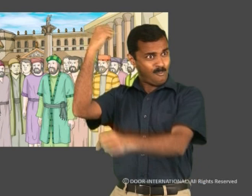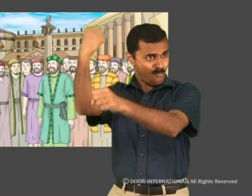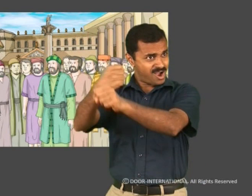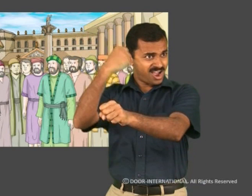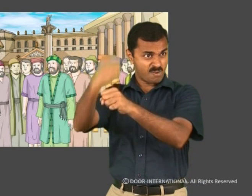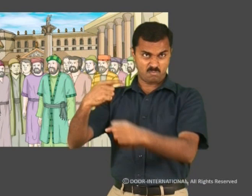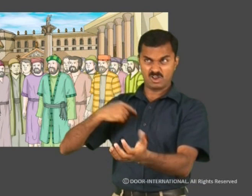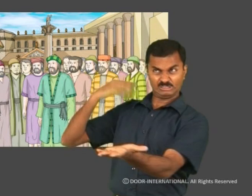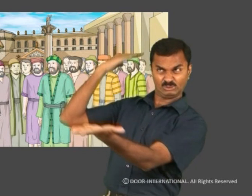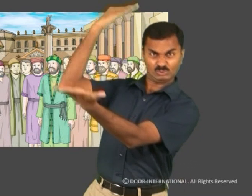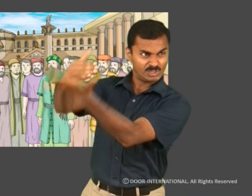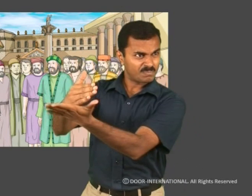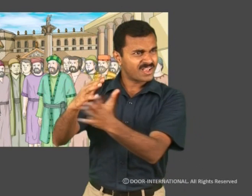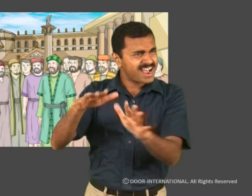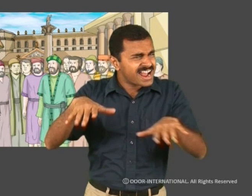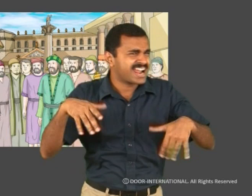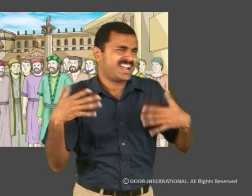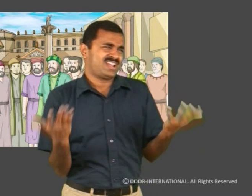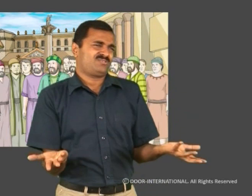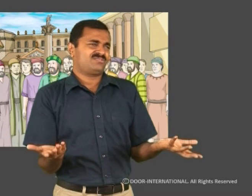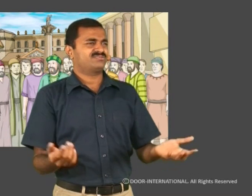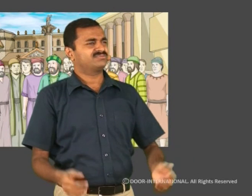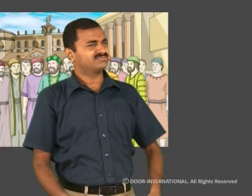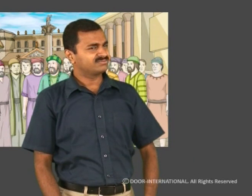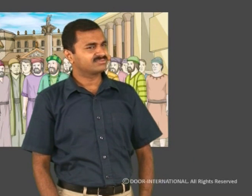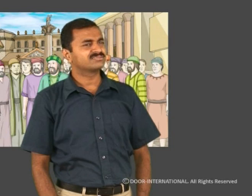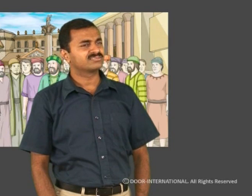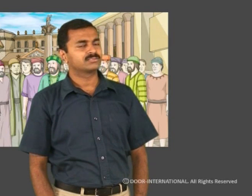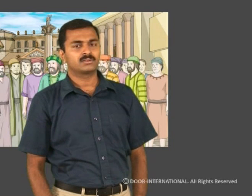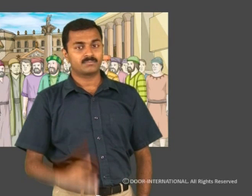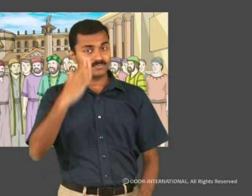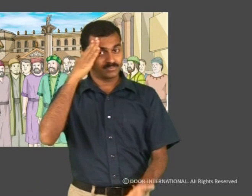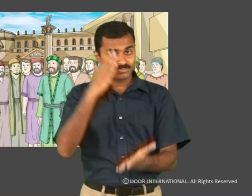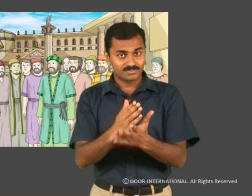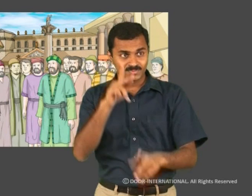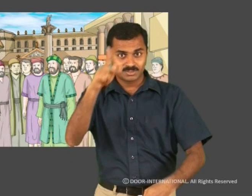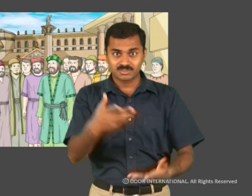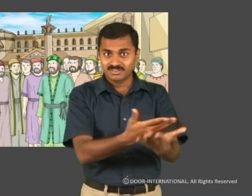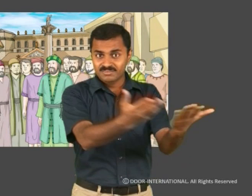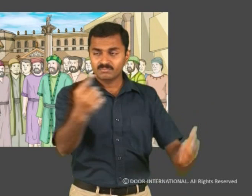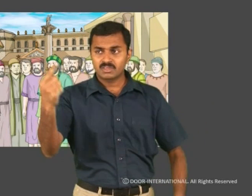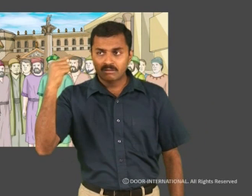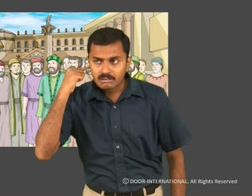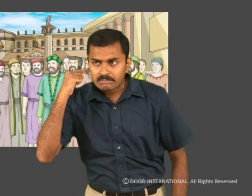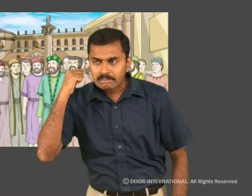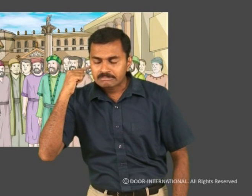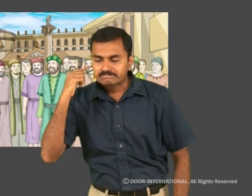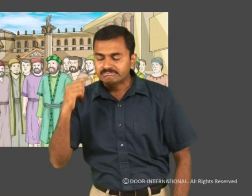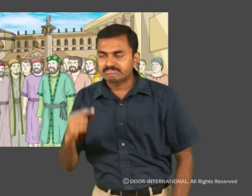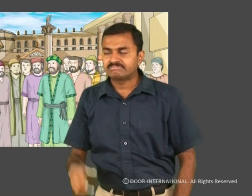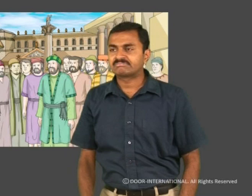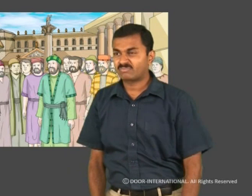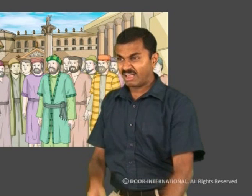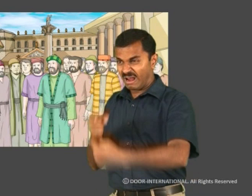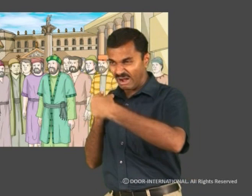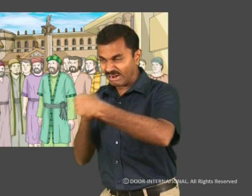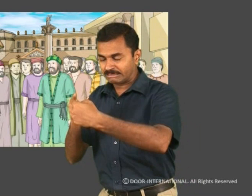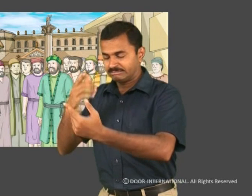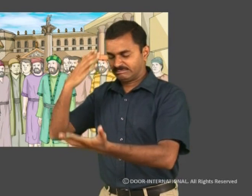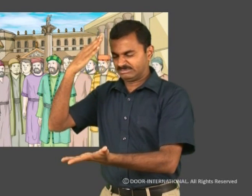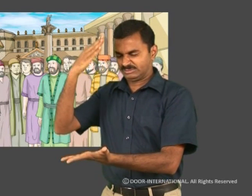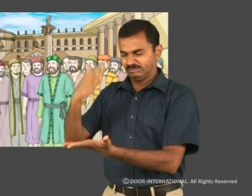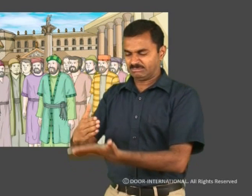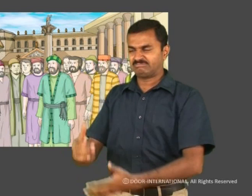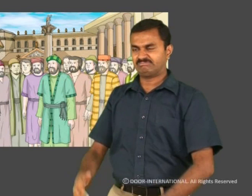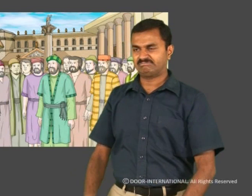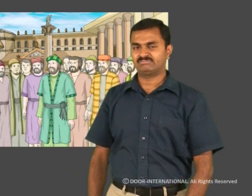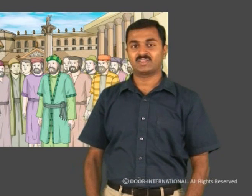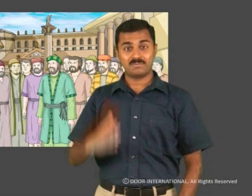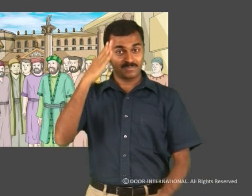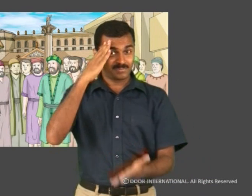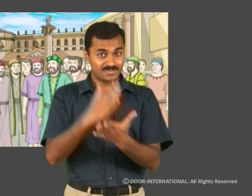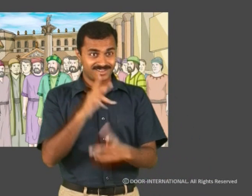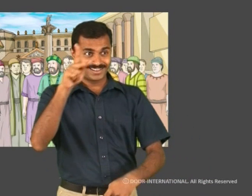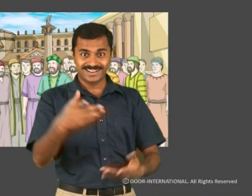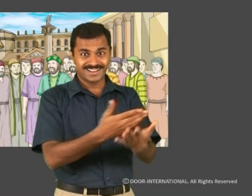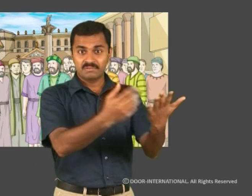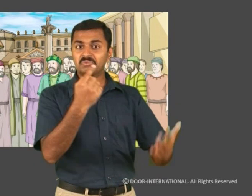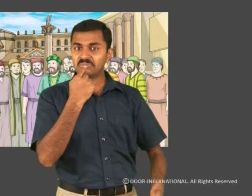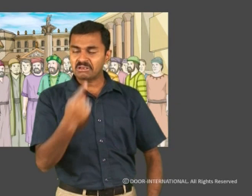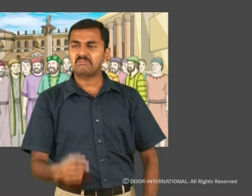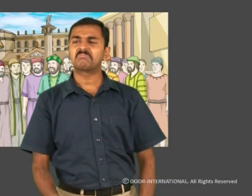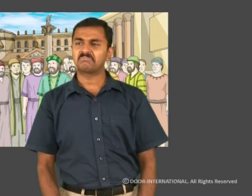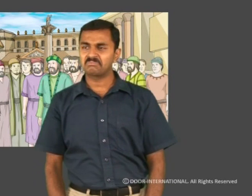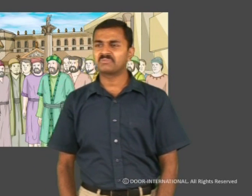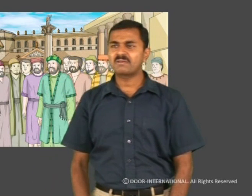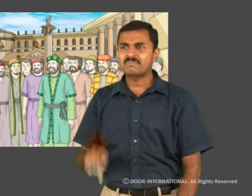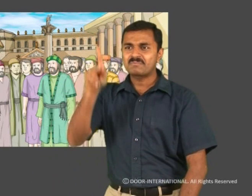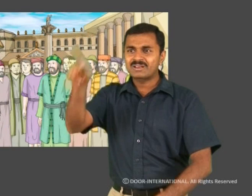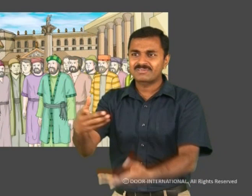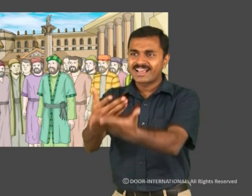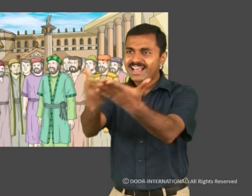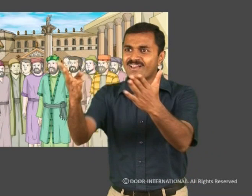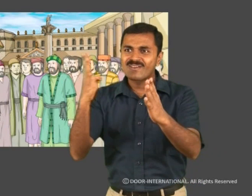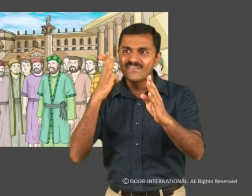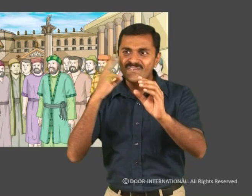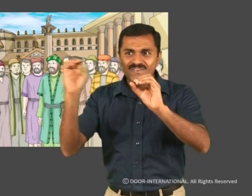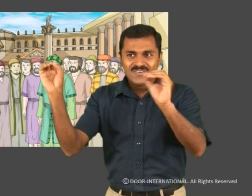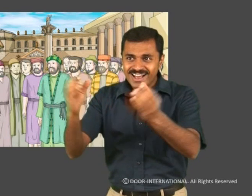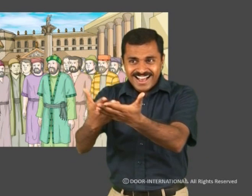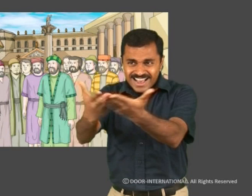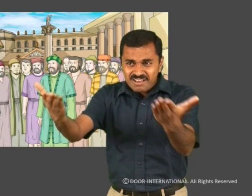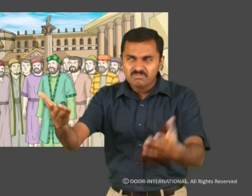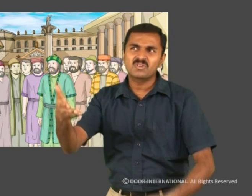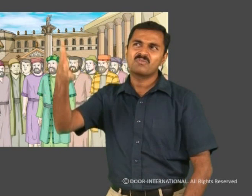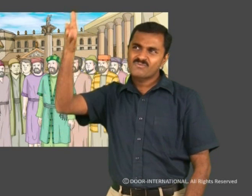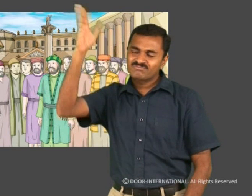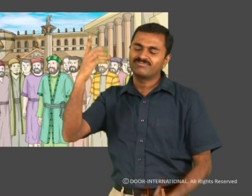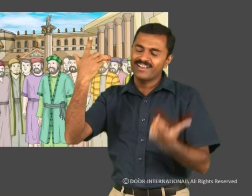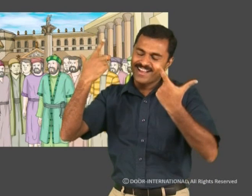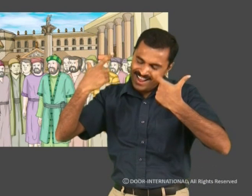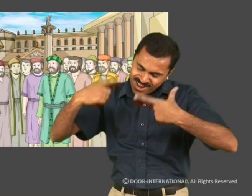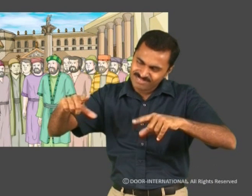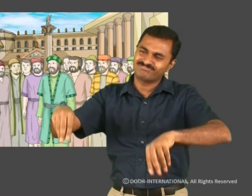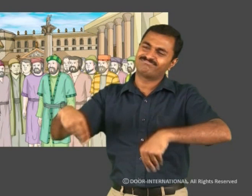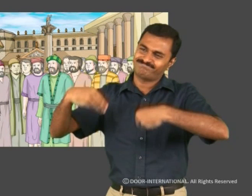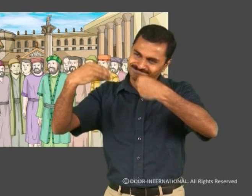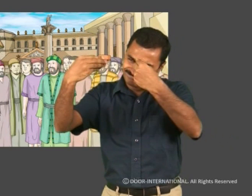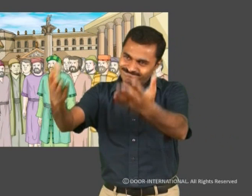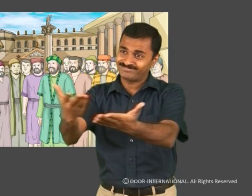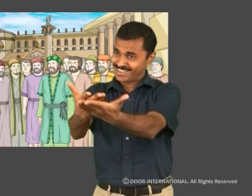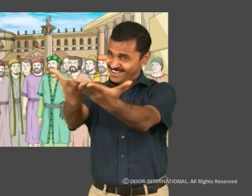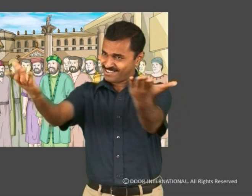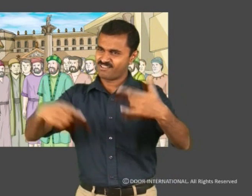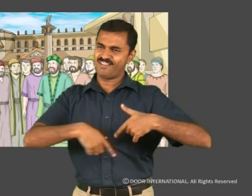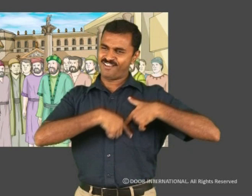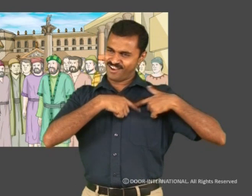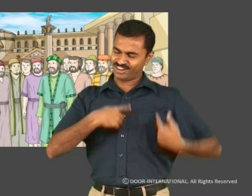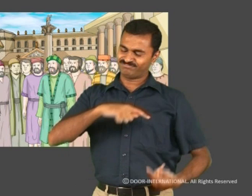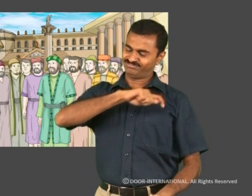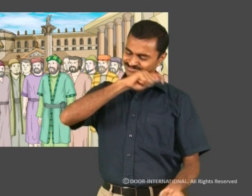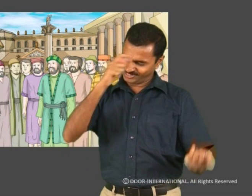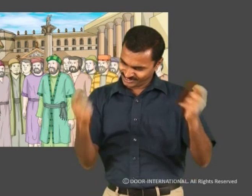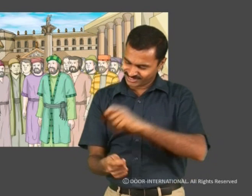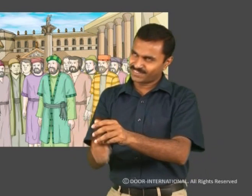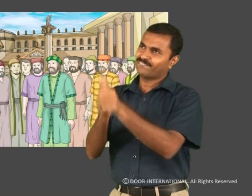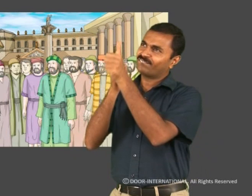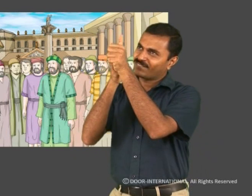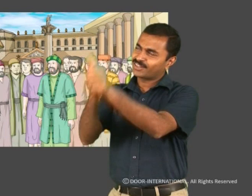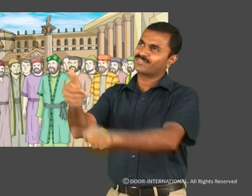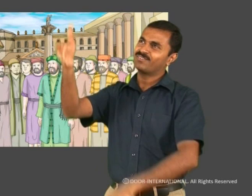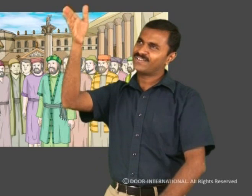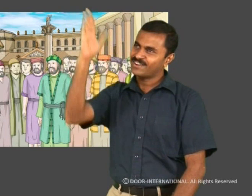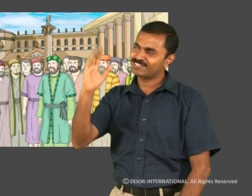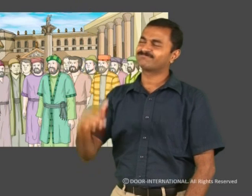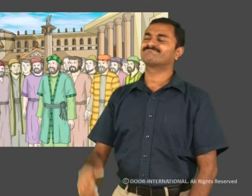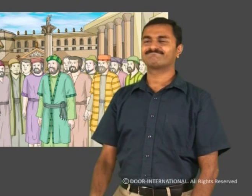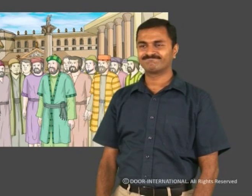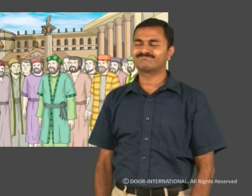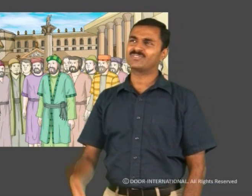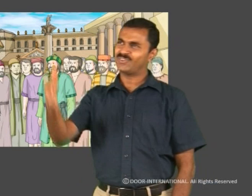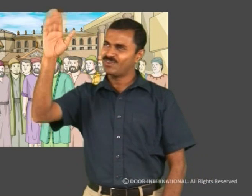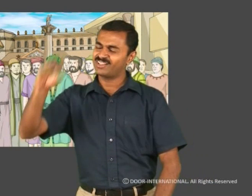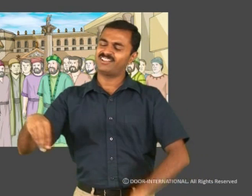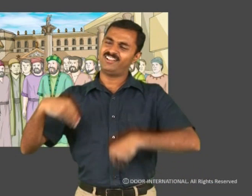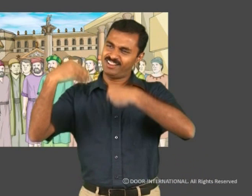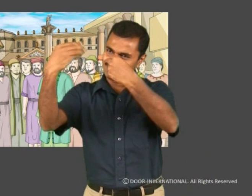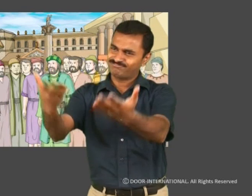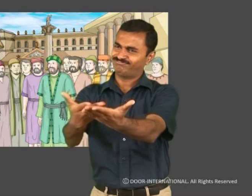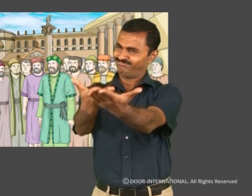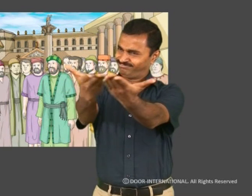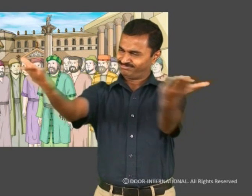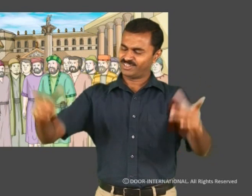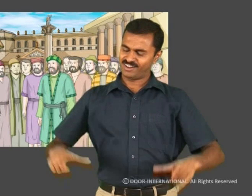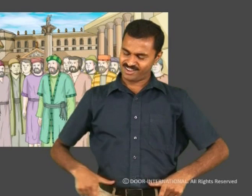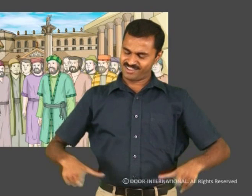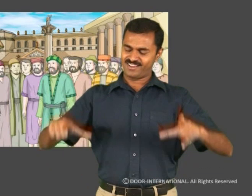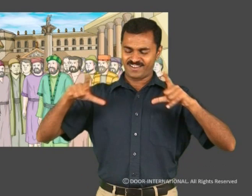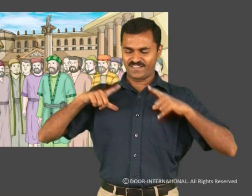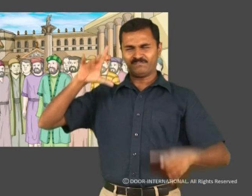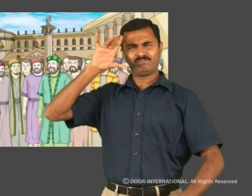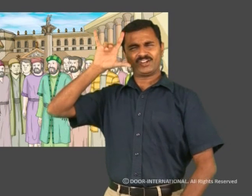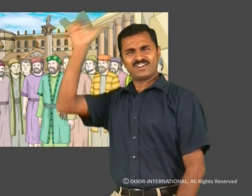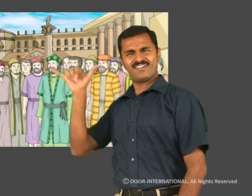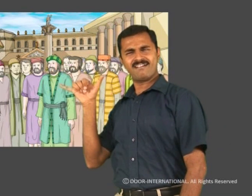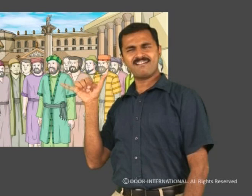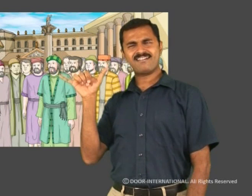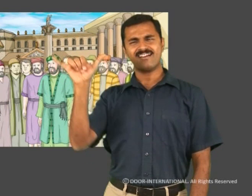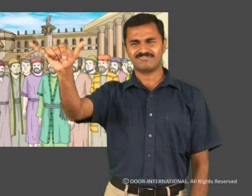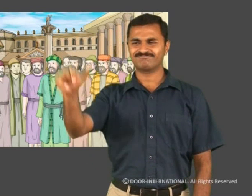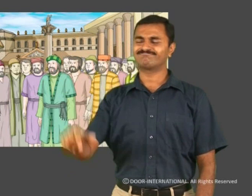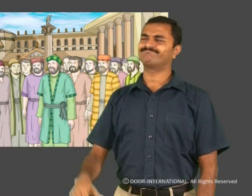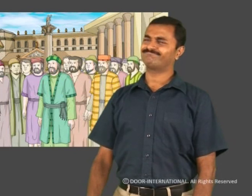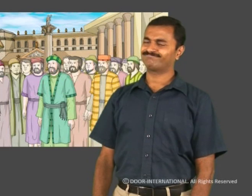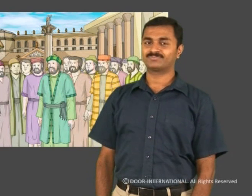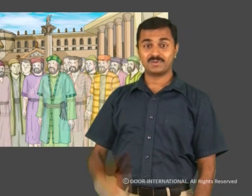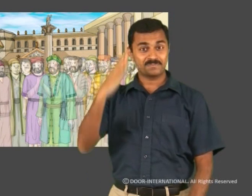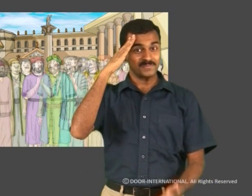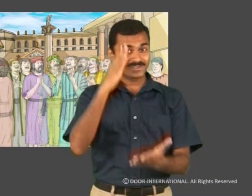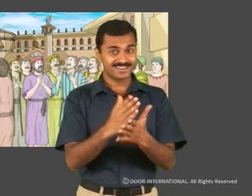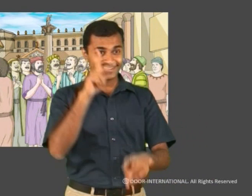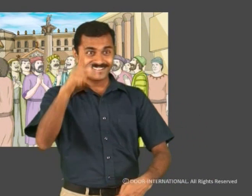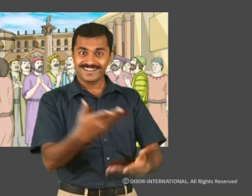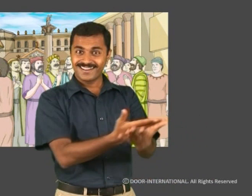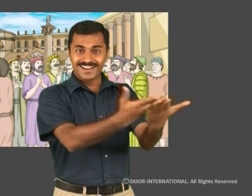So if God gave them the same gift He gave us who believed in the Lord Jesus Christ, who was I to hinder the work of God?”